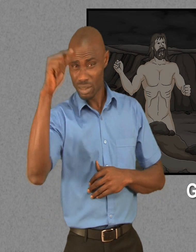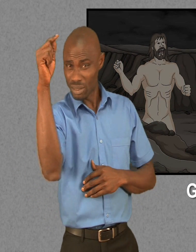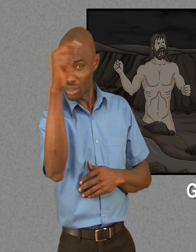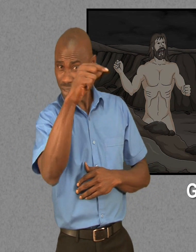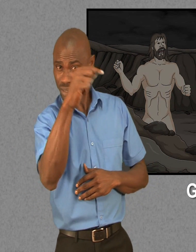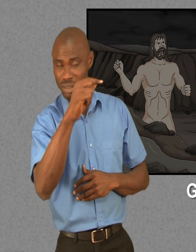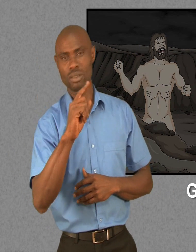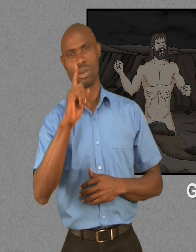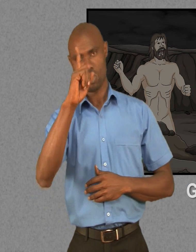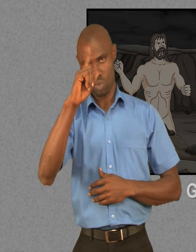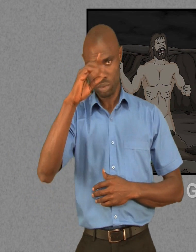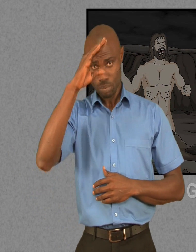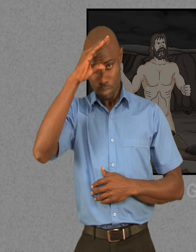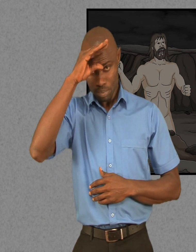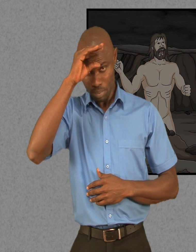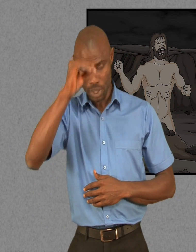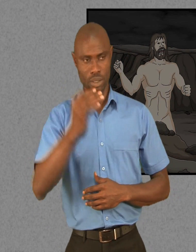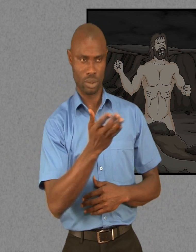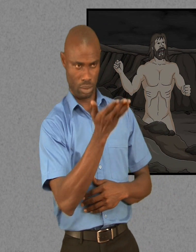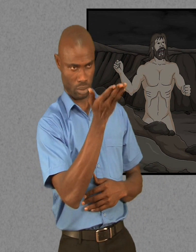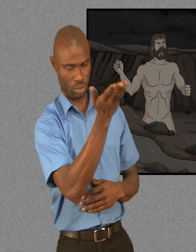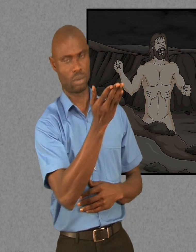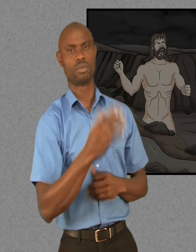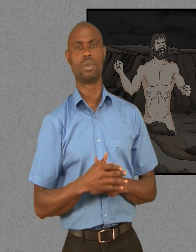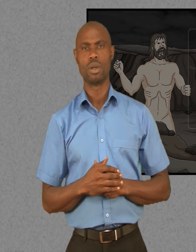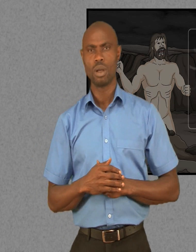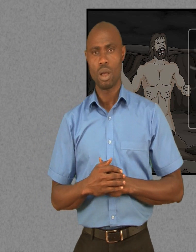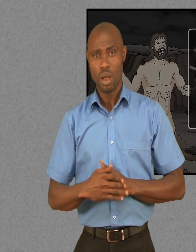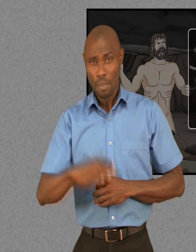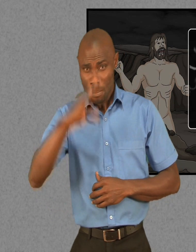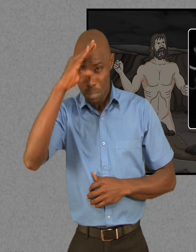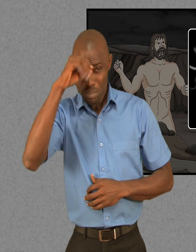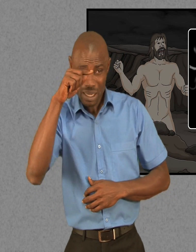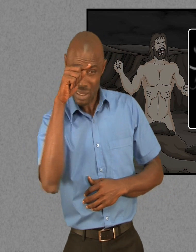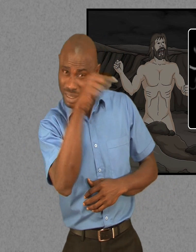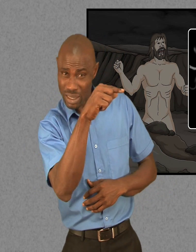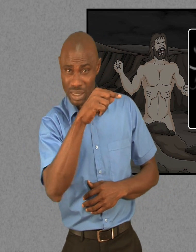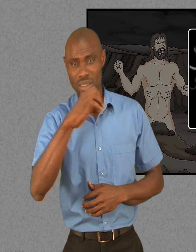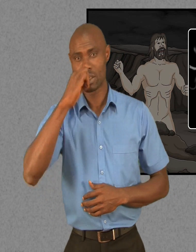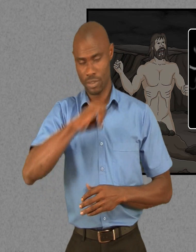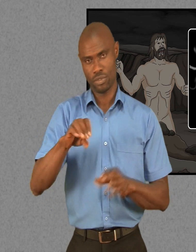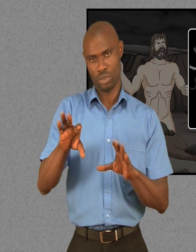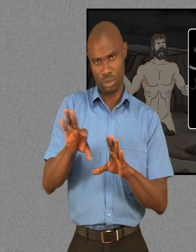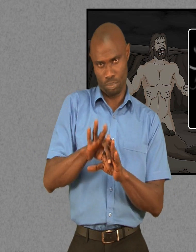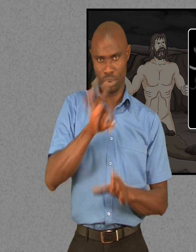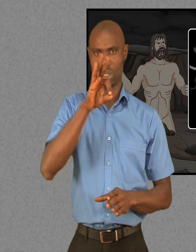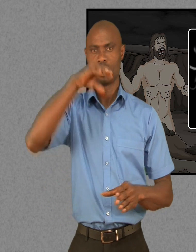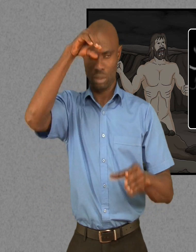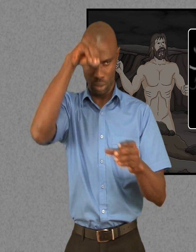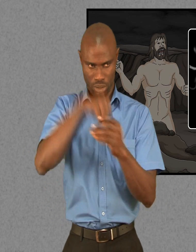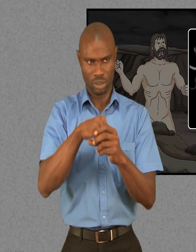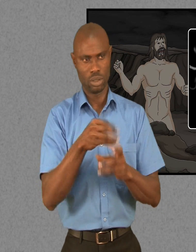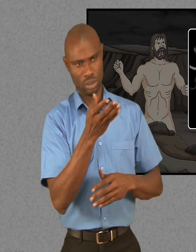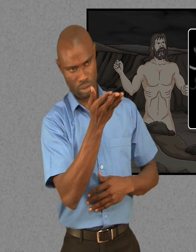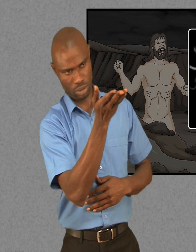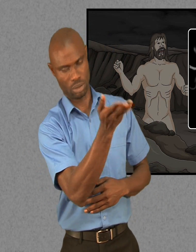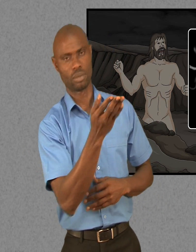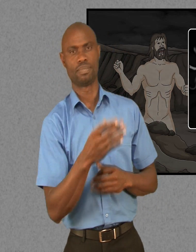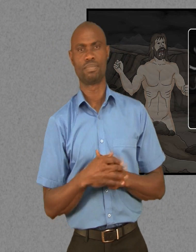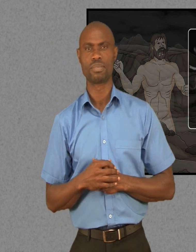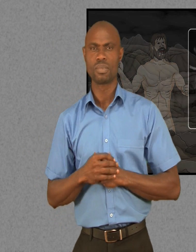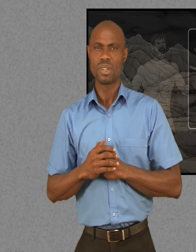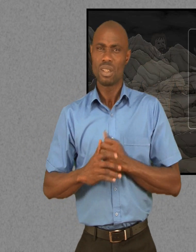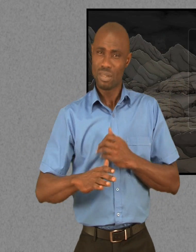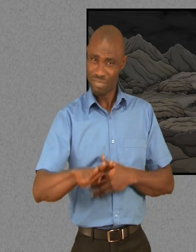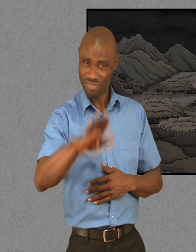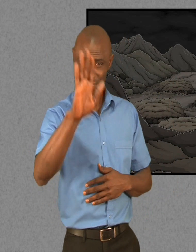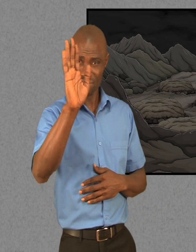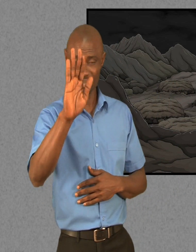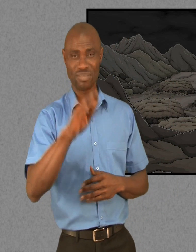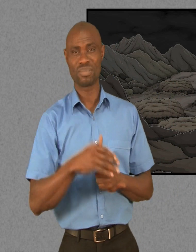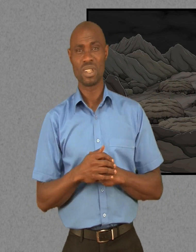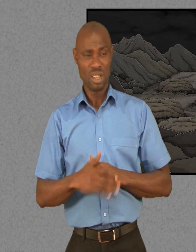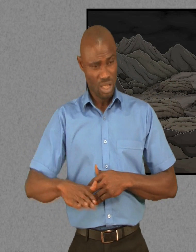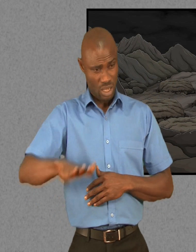As soon as Jesus got out of the boat, He was met by a man with an unclean spirit, who was coming from the tombs.